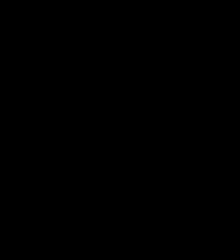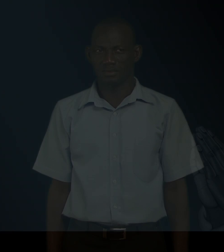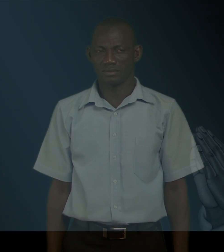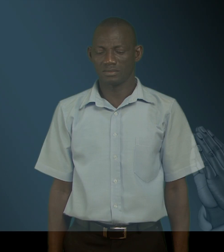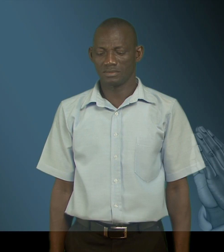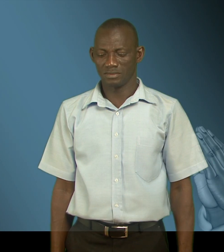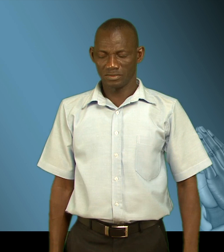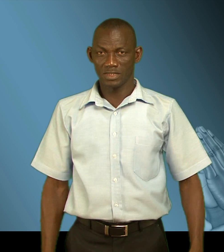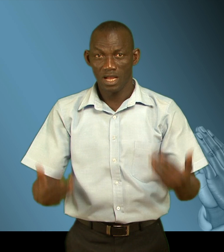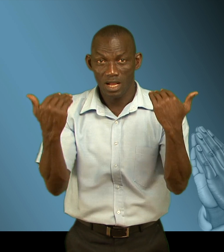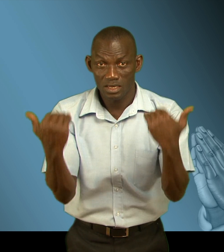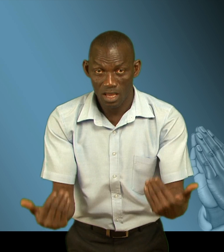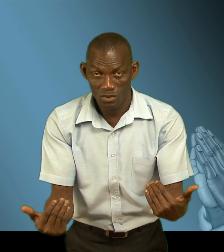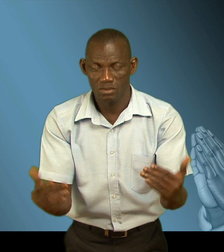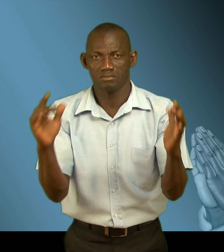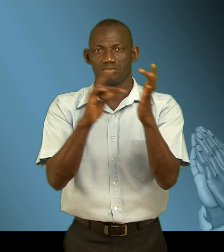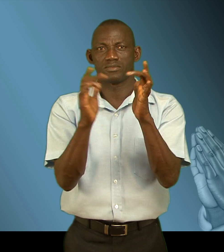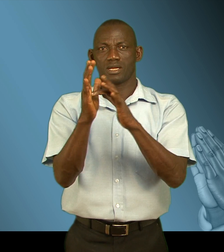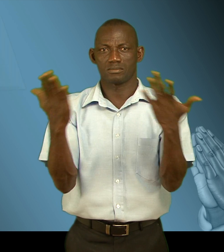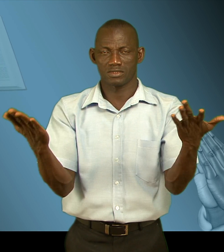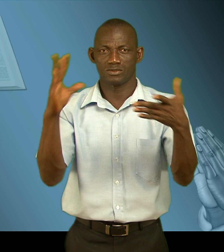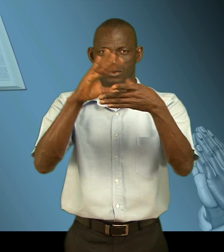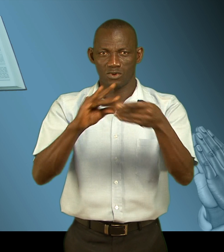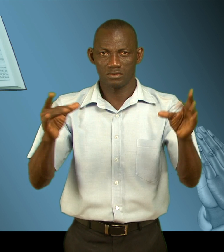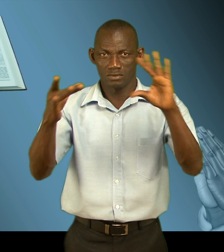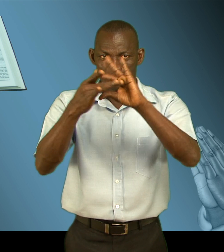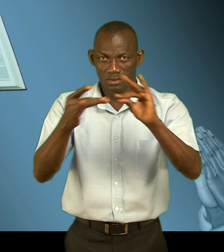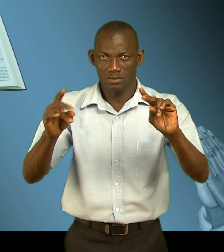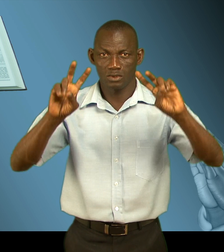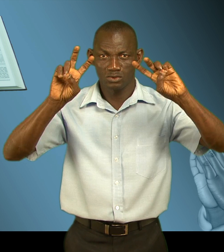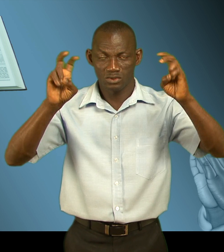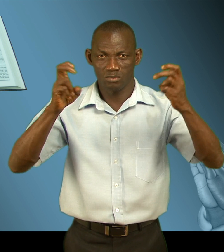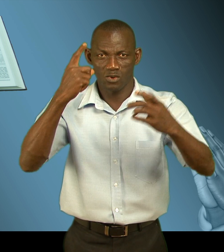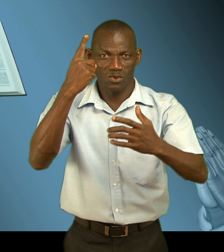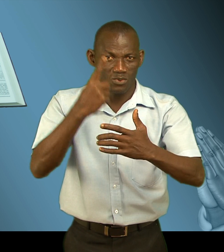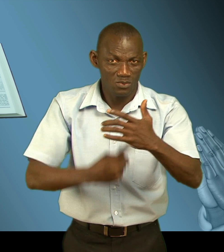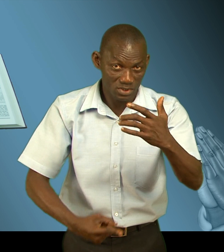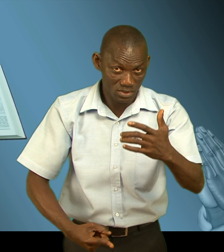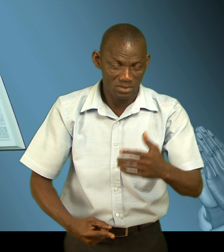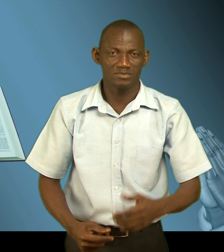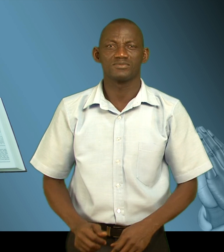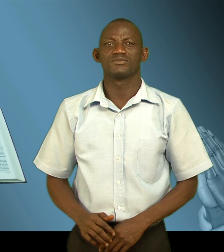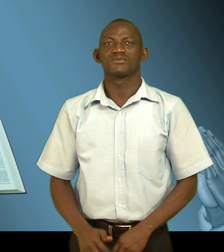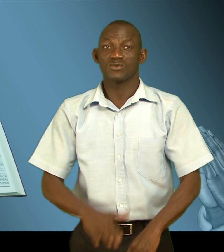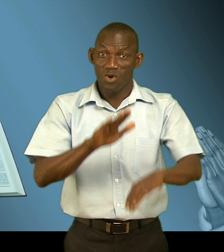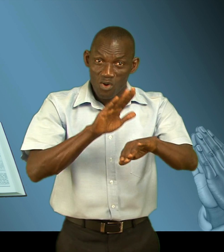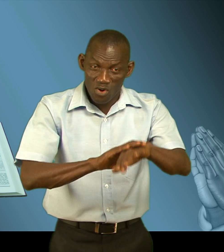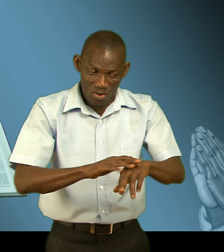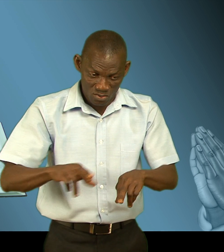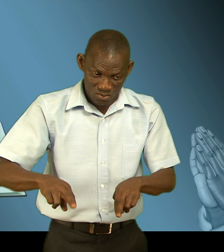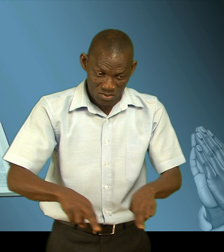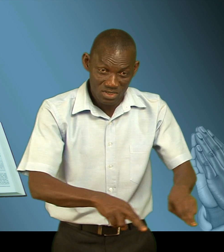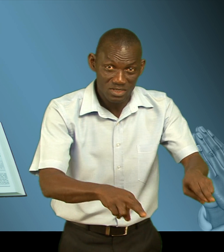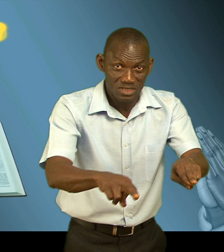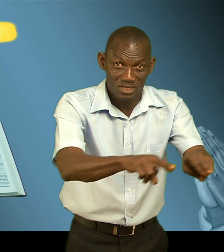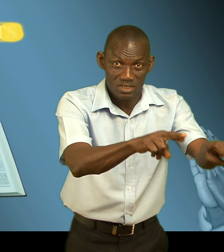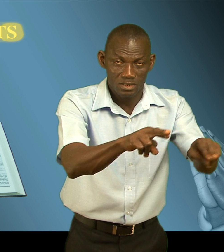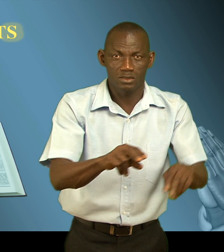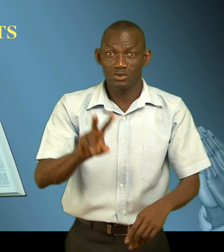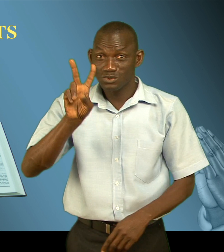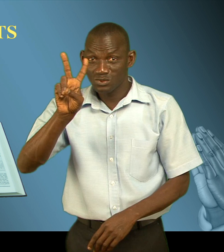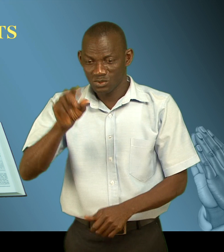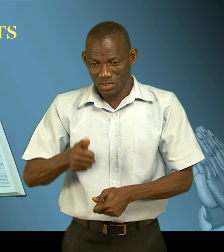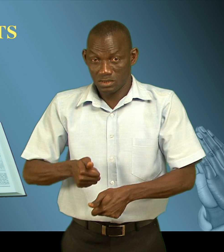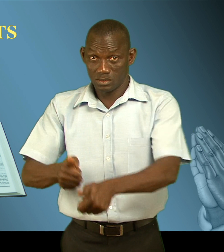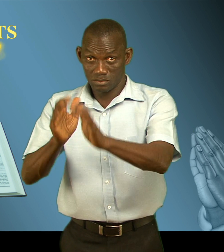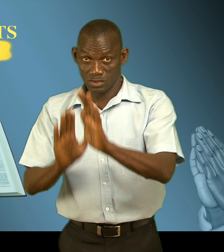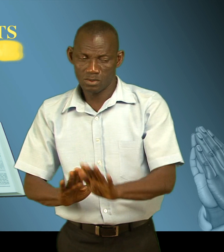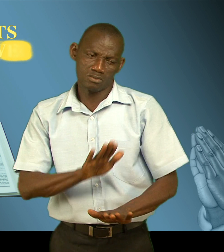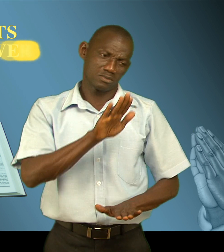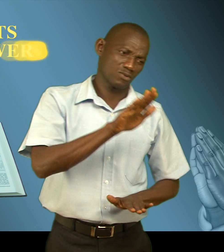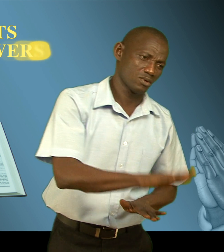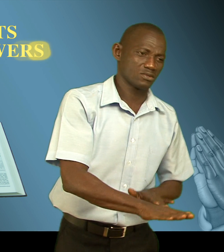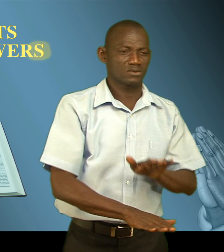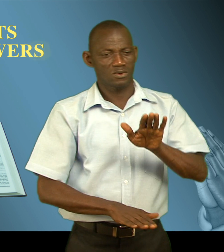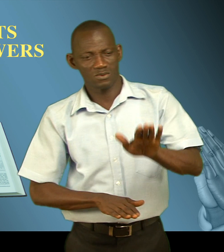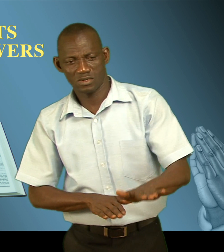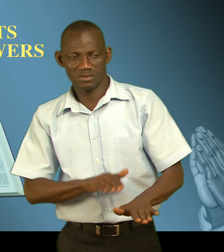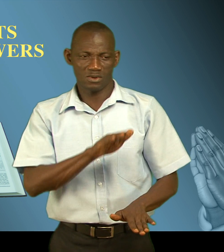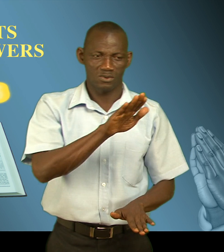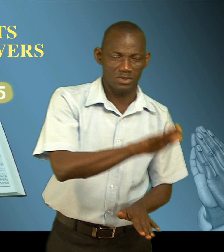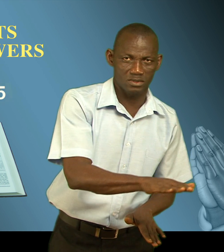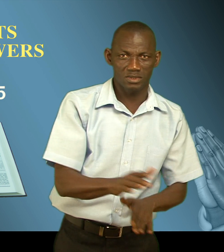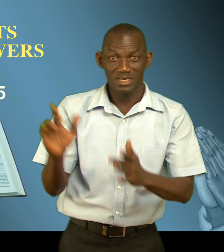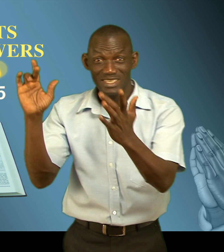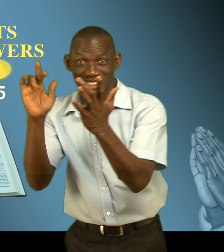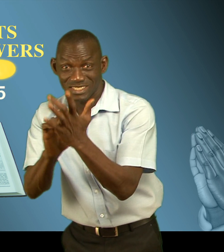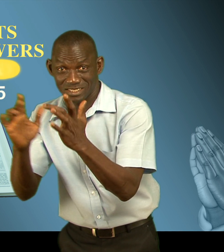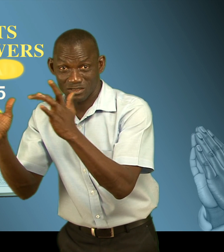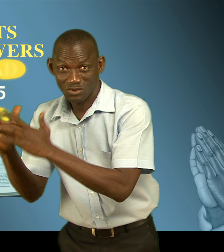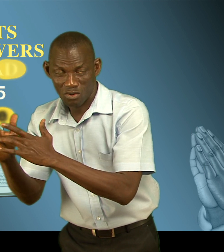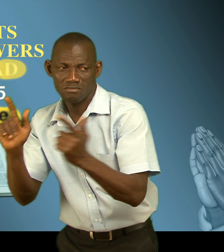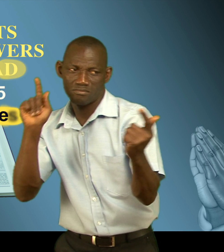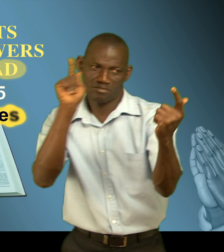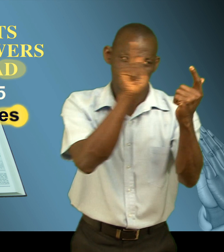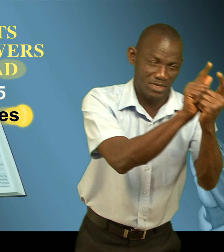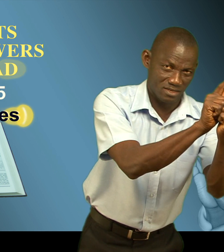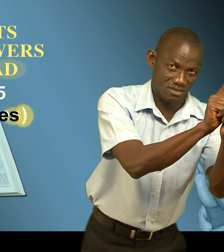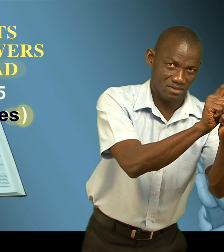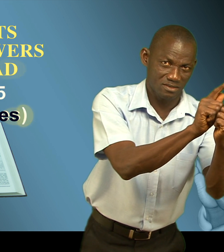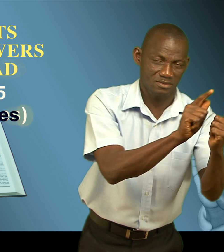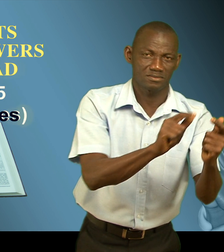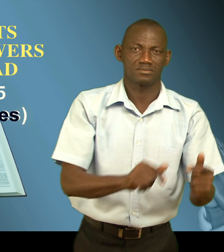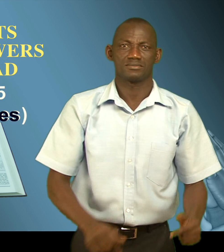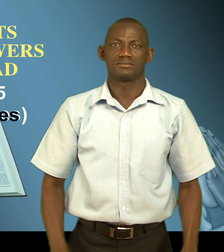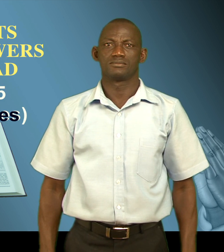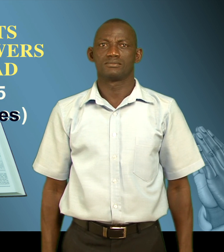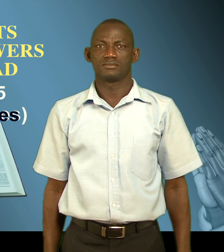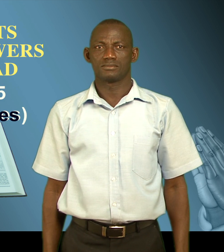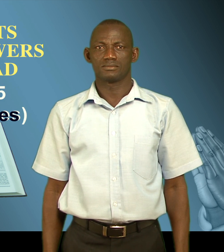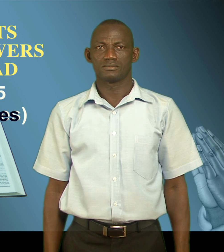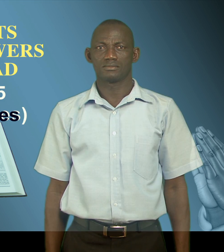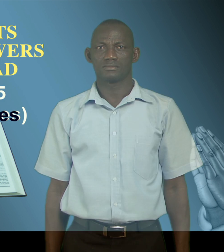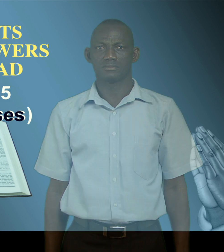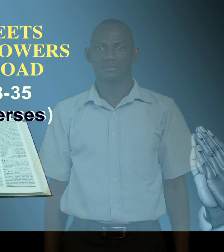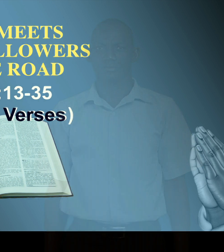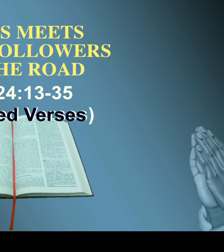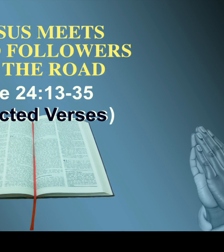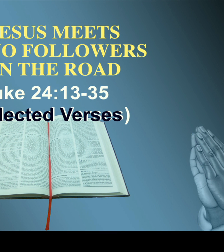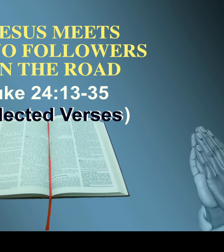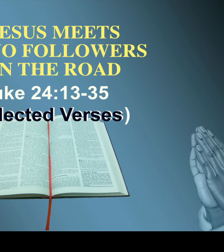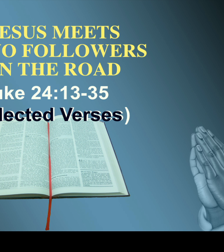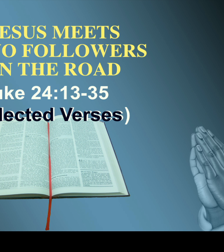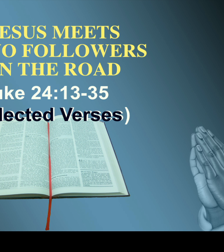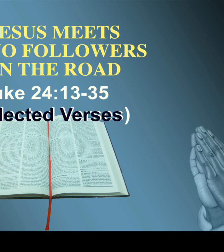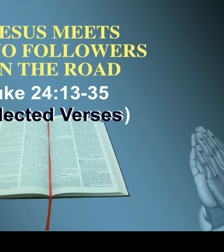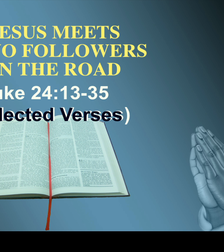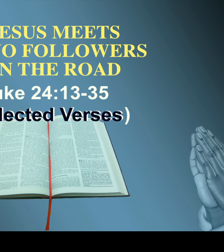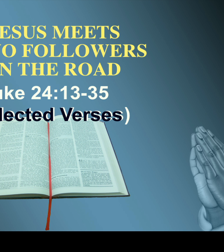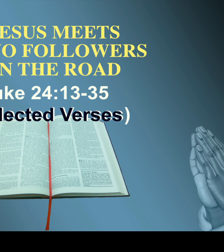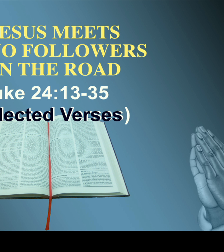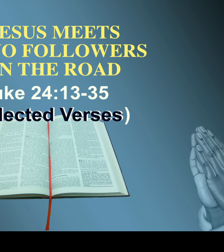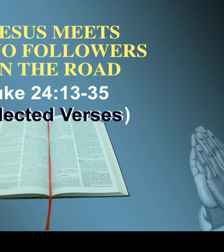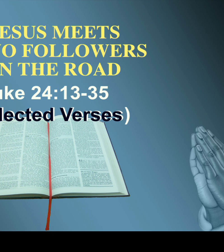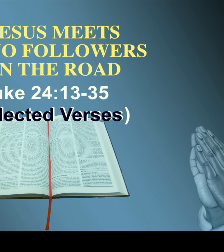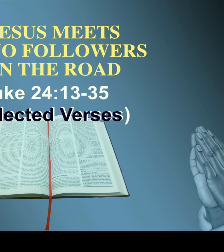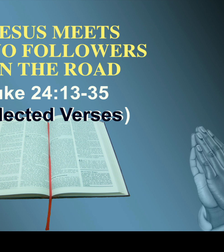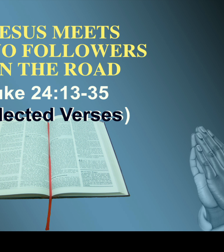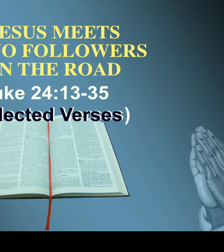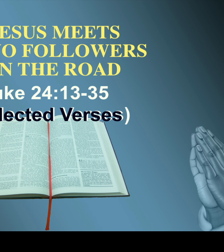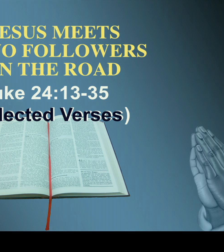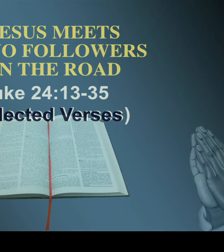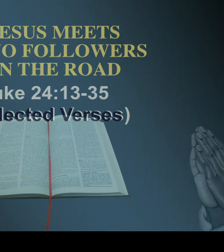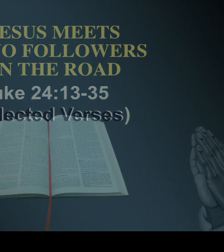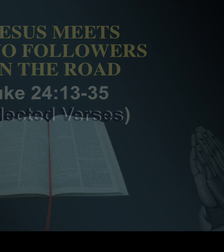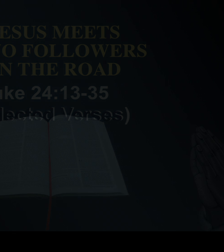Jesus meets two followers on the road to Emmaus